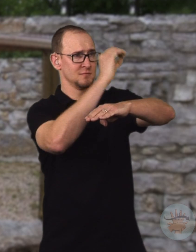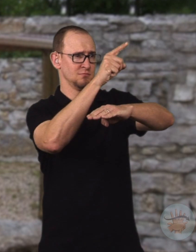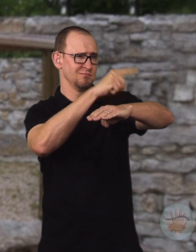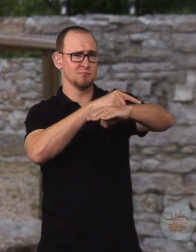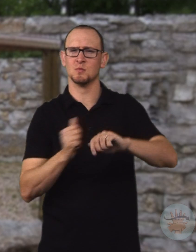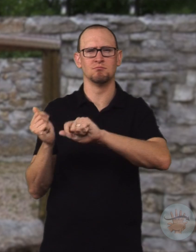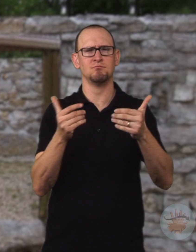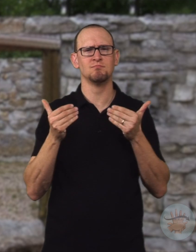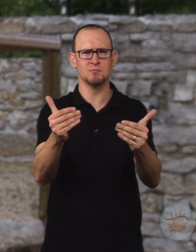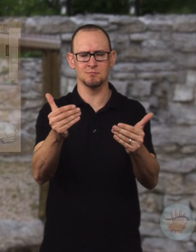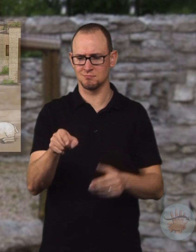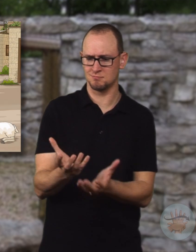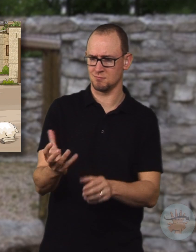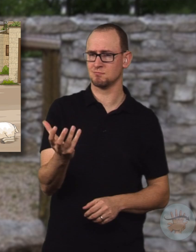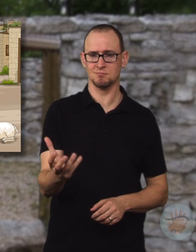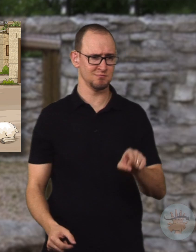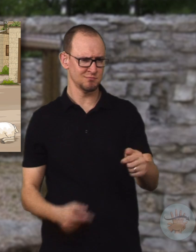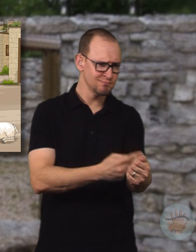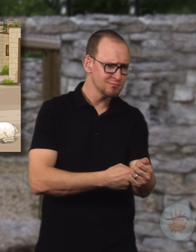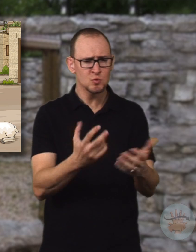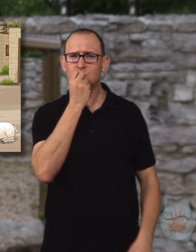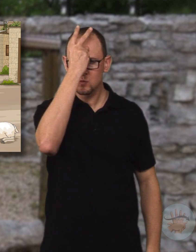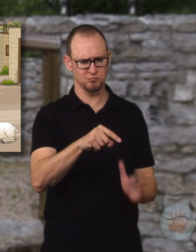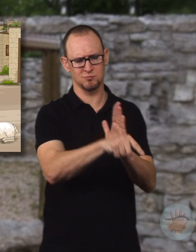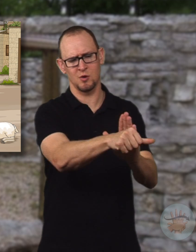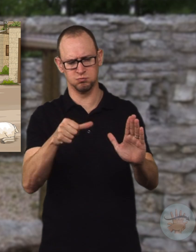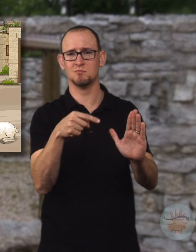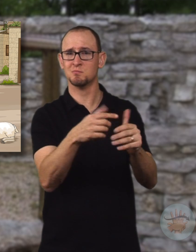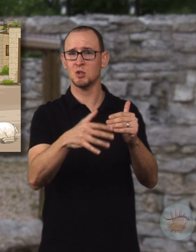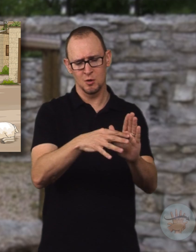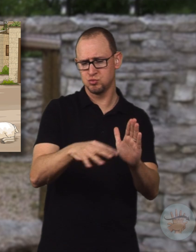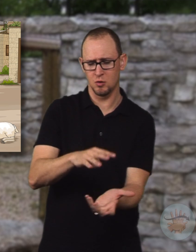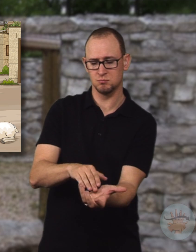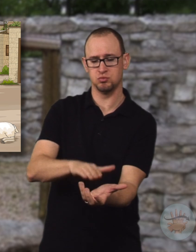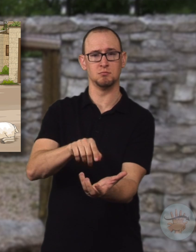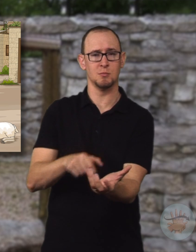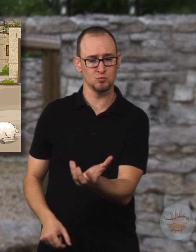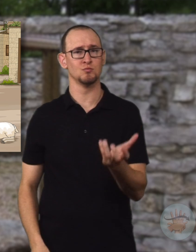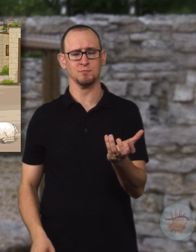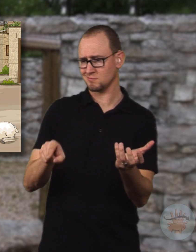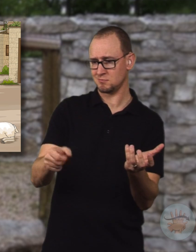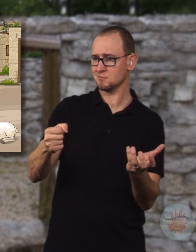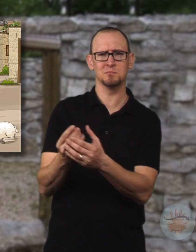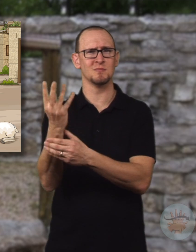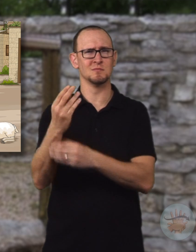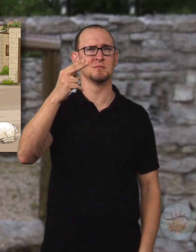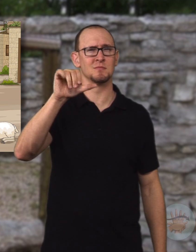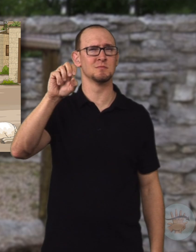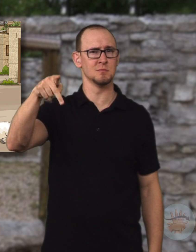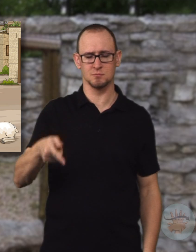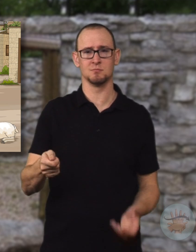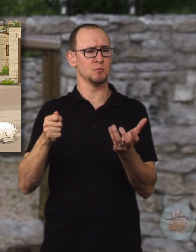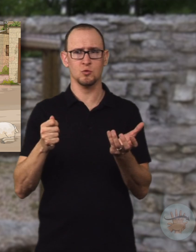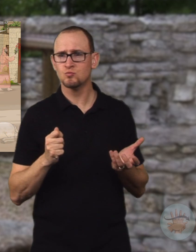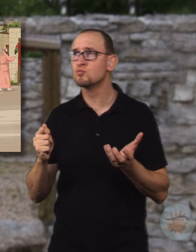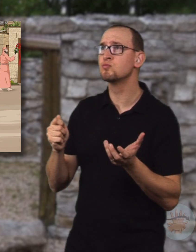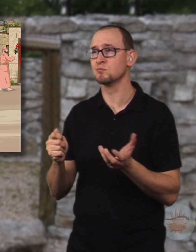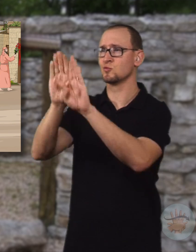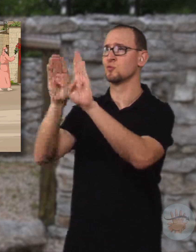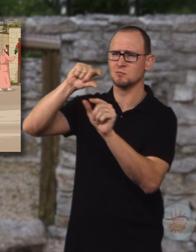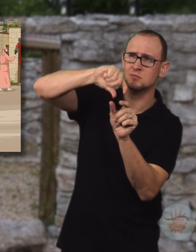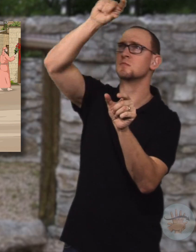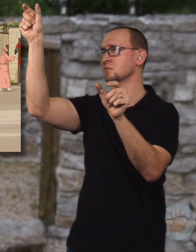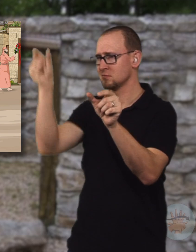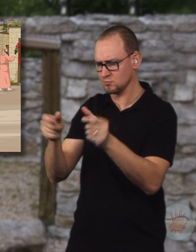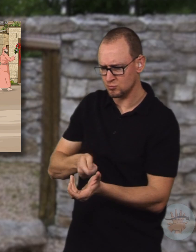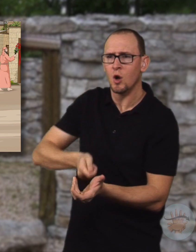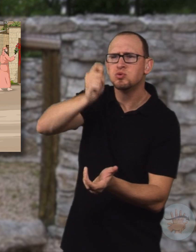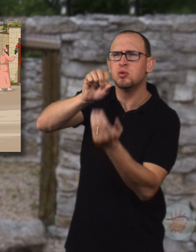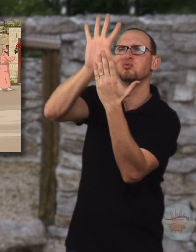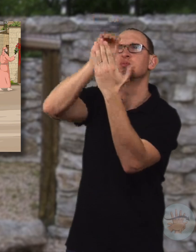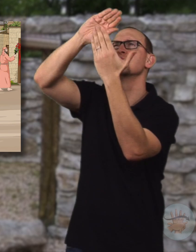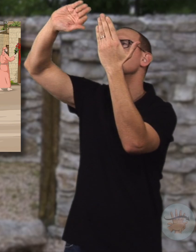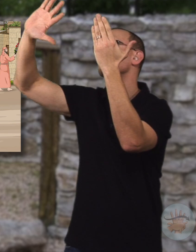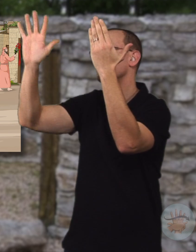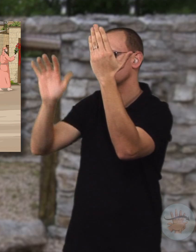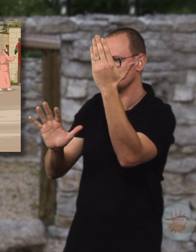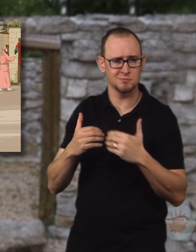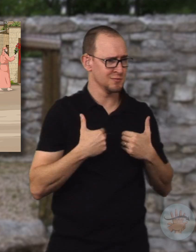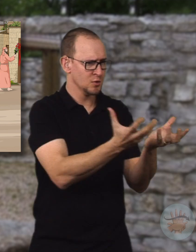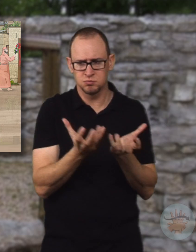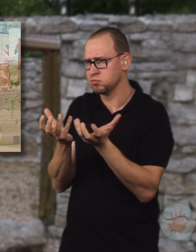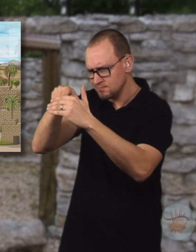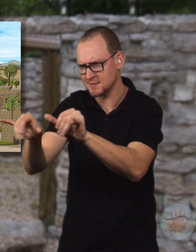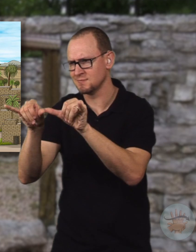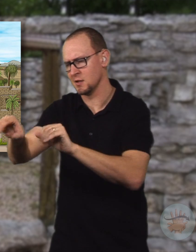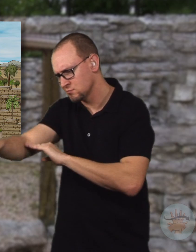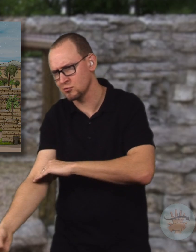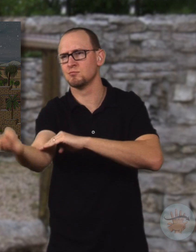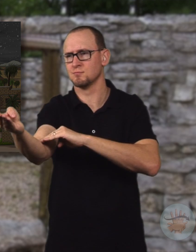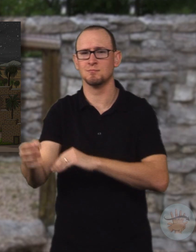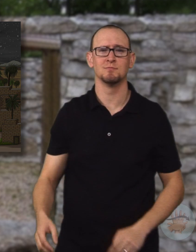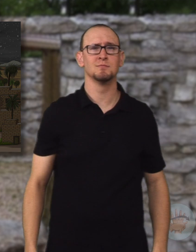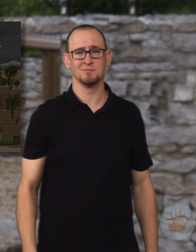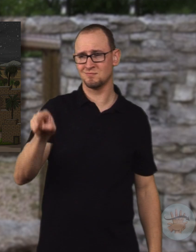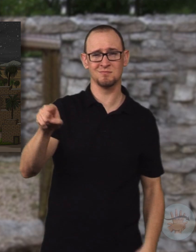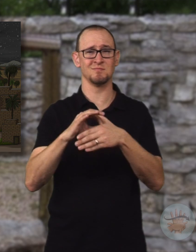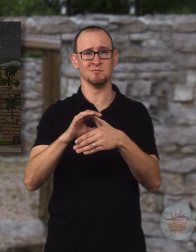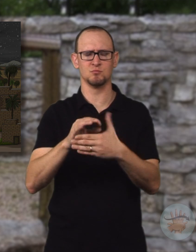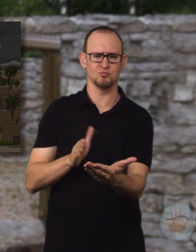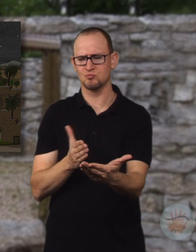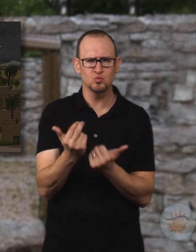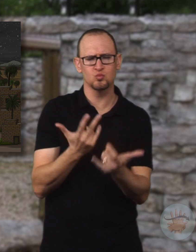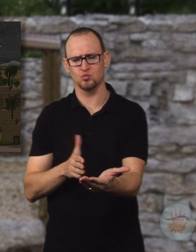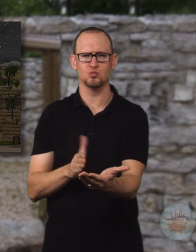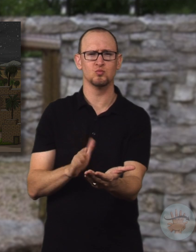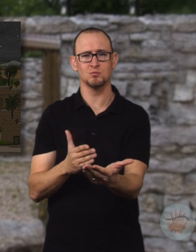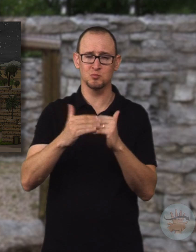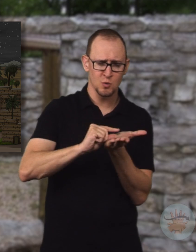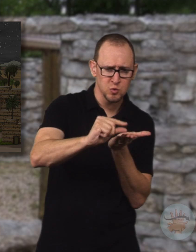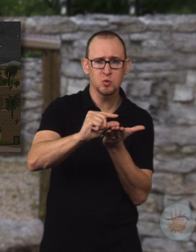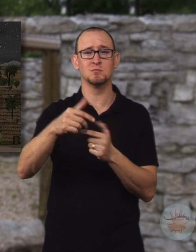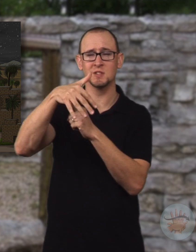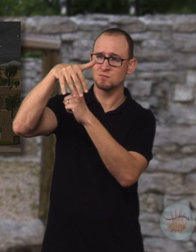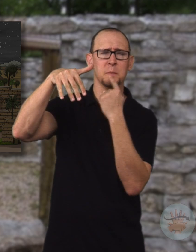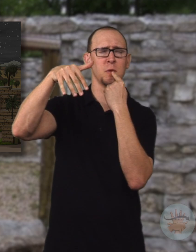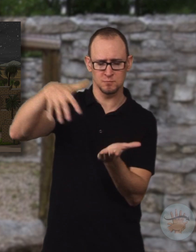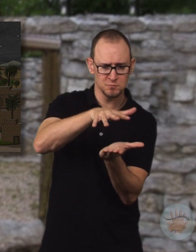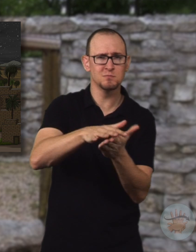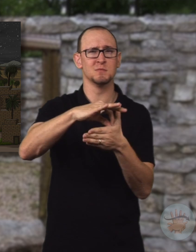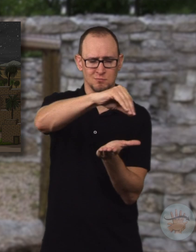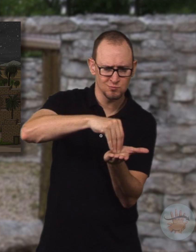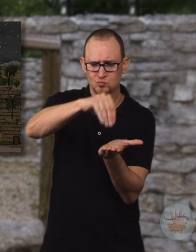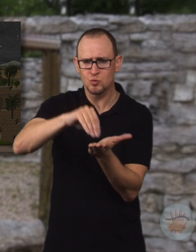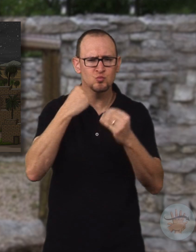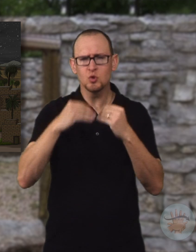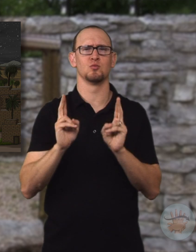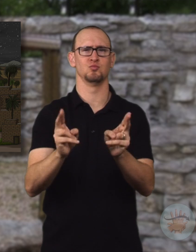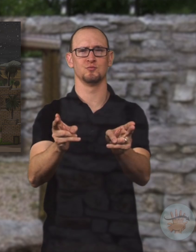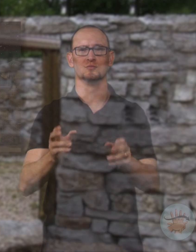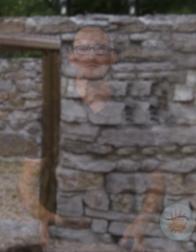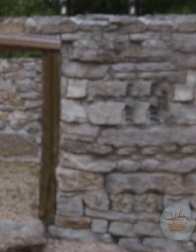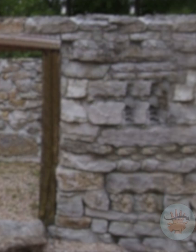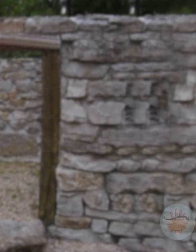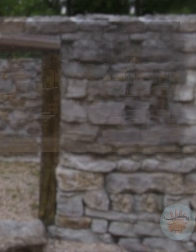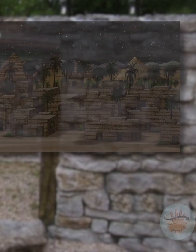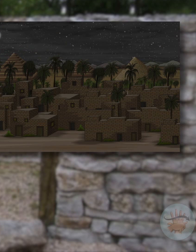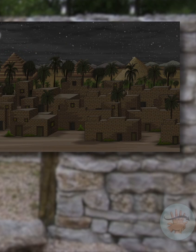you are to reply, ‘It is the Passover sacrifice to the LORD, who passed over the houses of the Israelites in Egypt when He struck down the Egyptians and spared our homes.’” Then the people bowed down and worshiped.